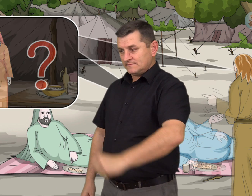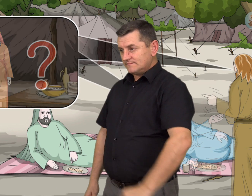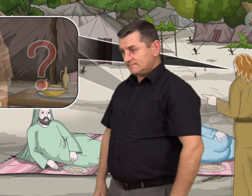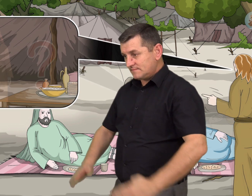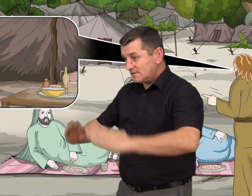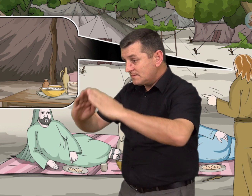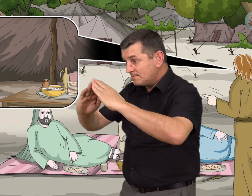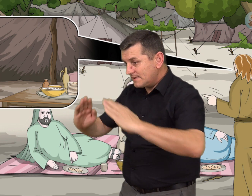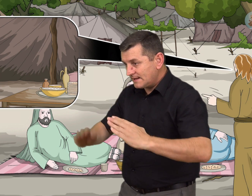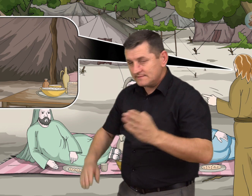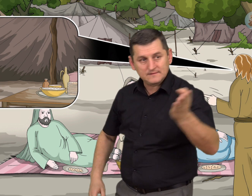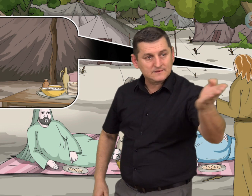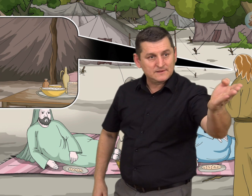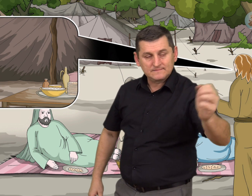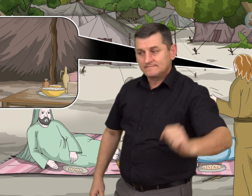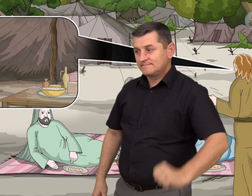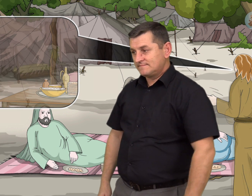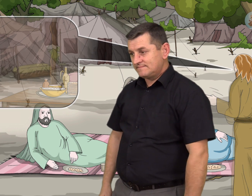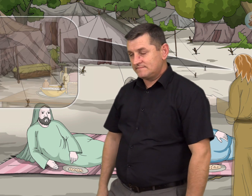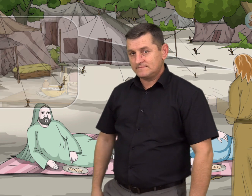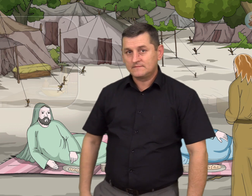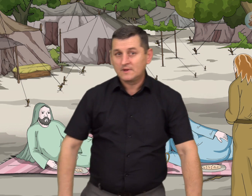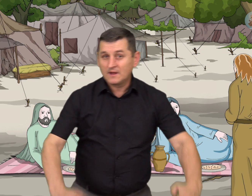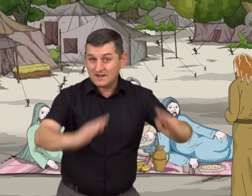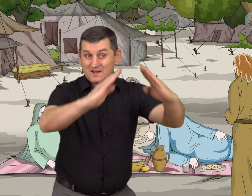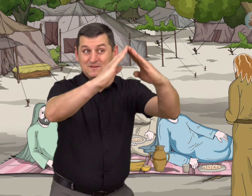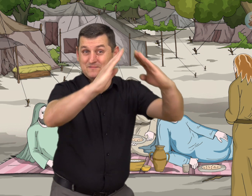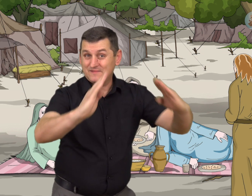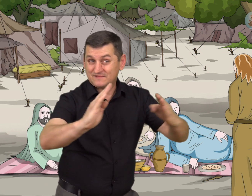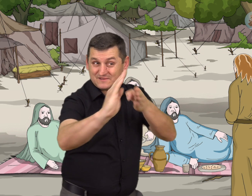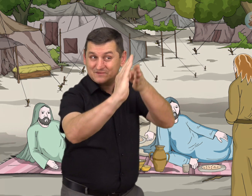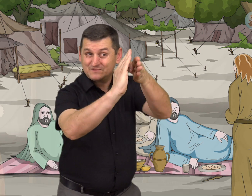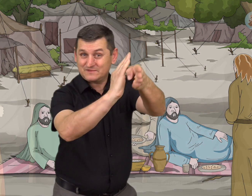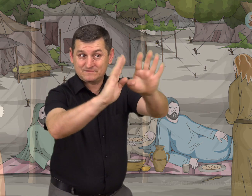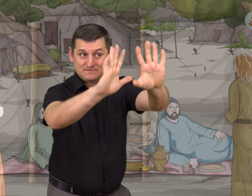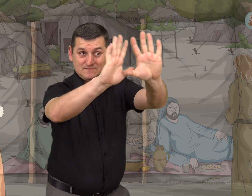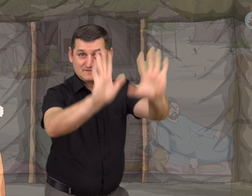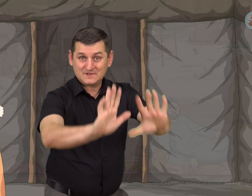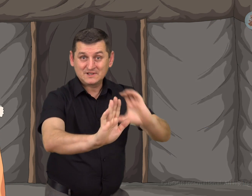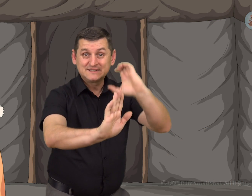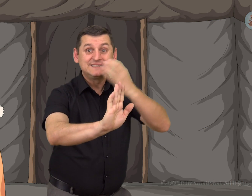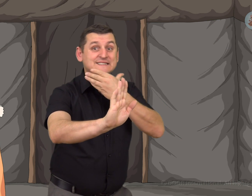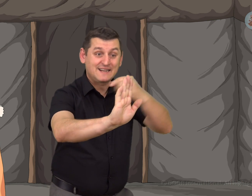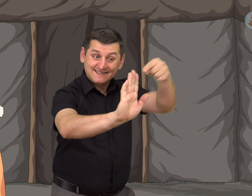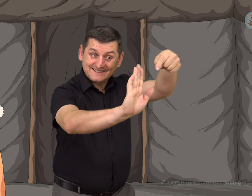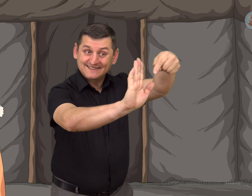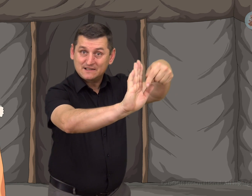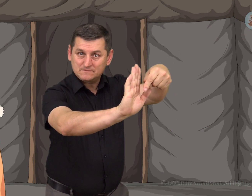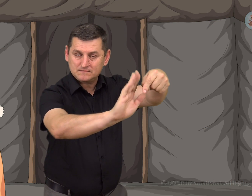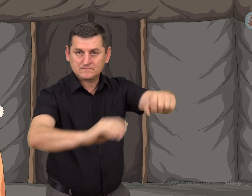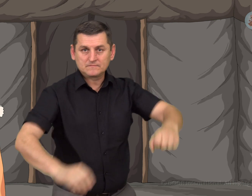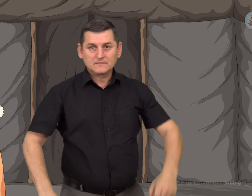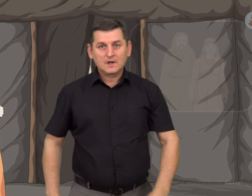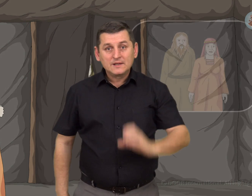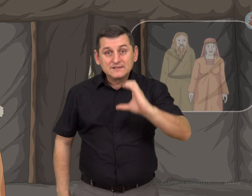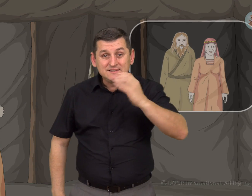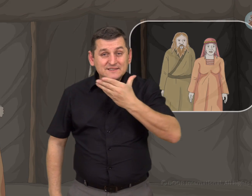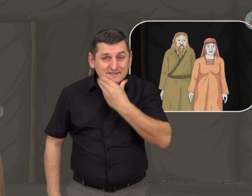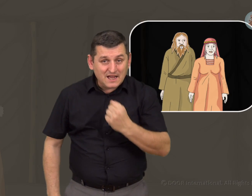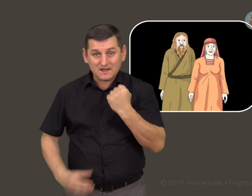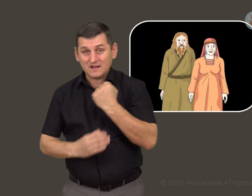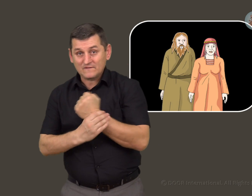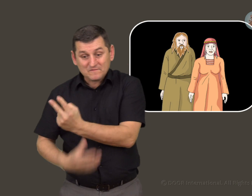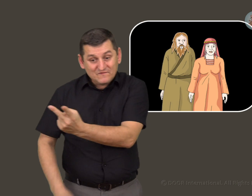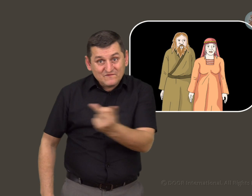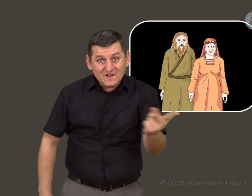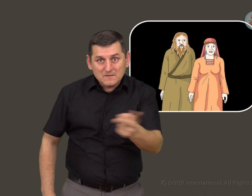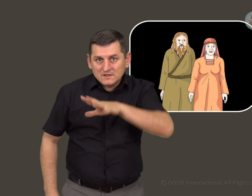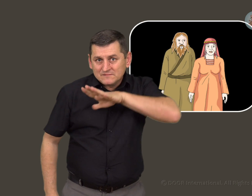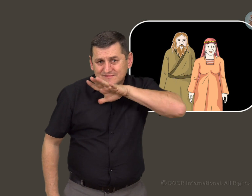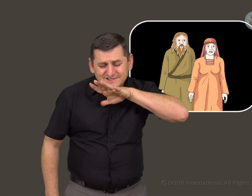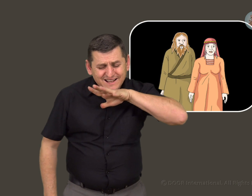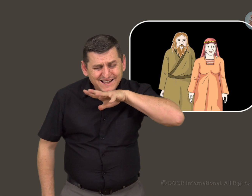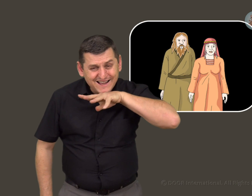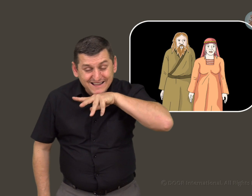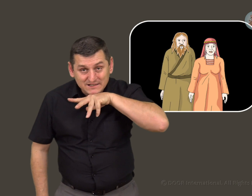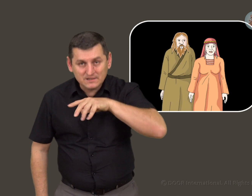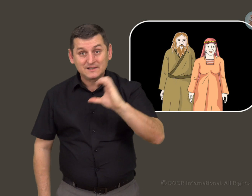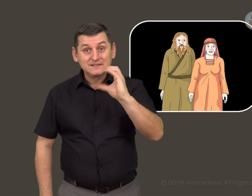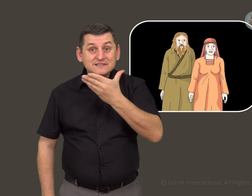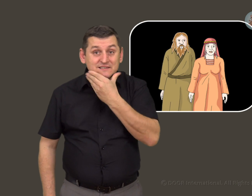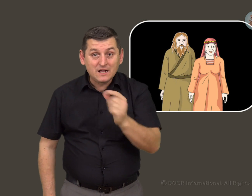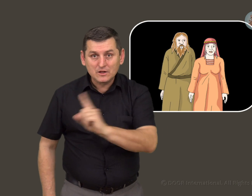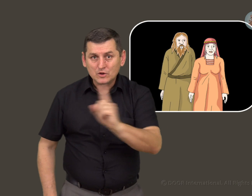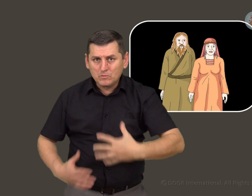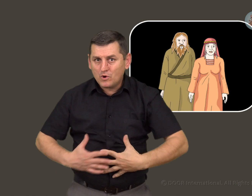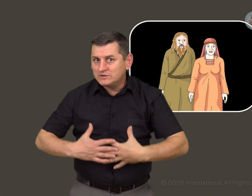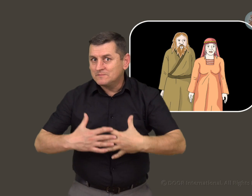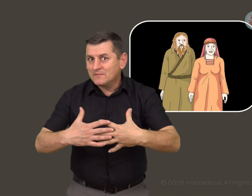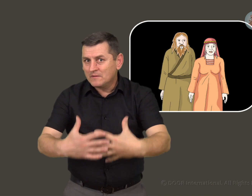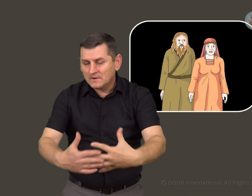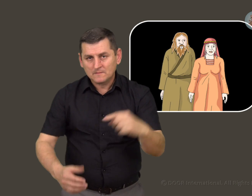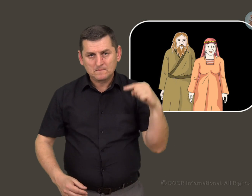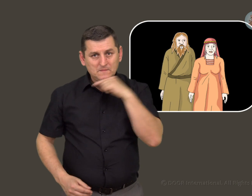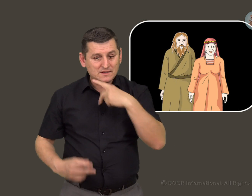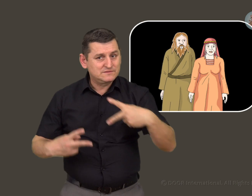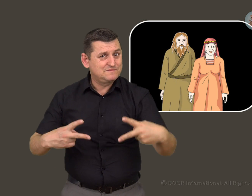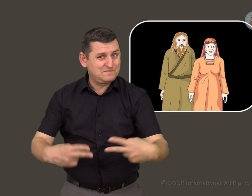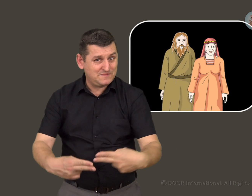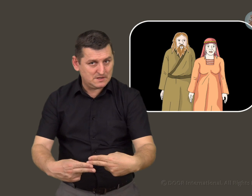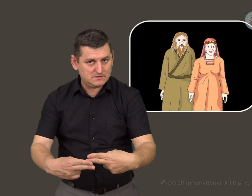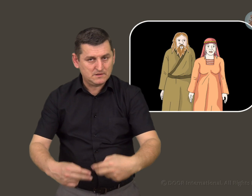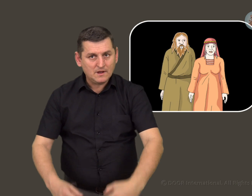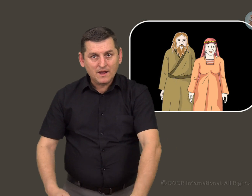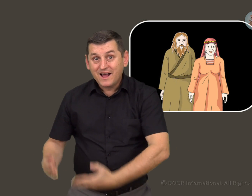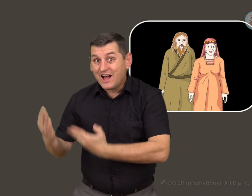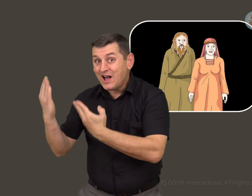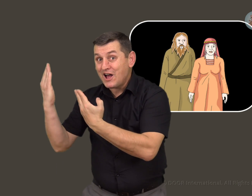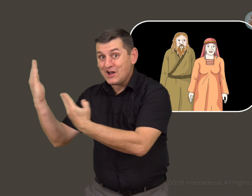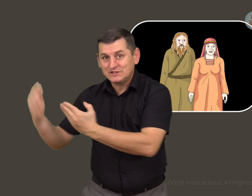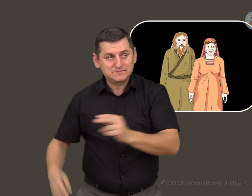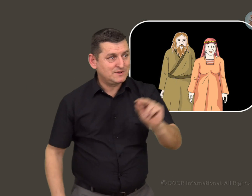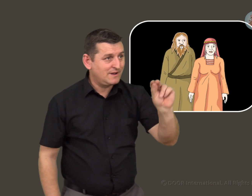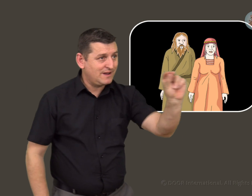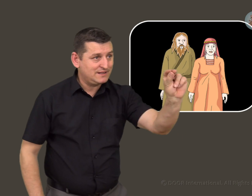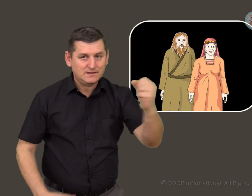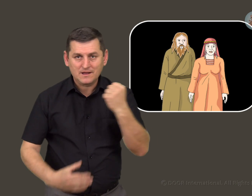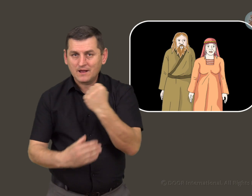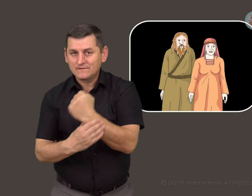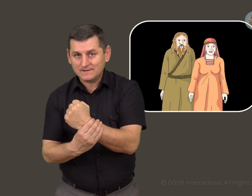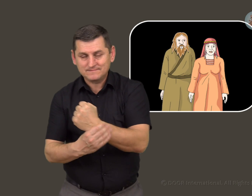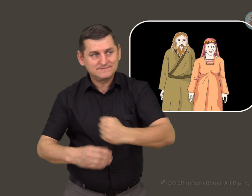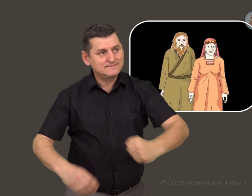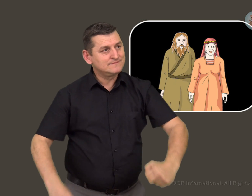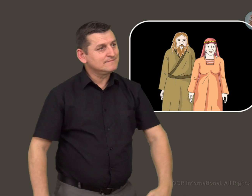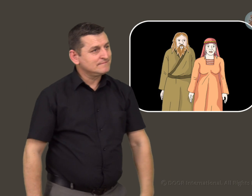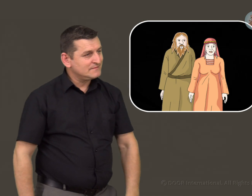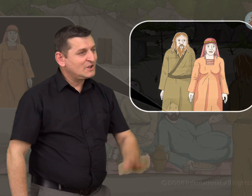“There, in the tent,” he replied. Then the LORD said, “I will surely return to you at this time next year, and your wife Sarah will have a son!”